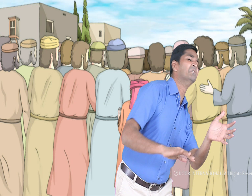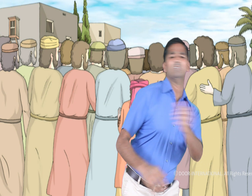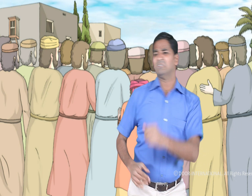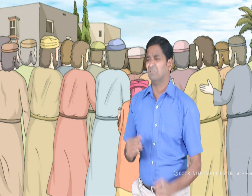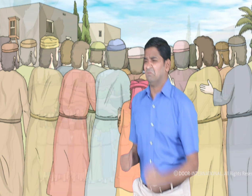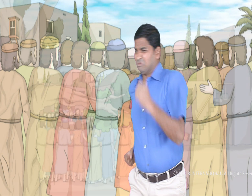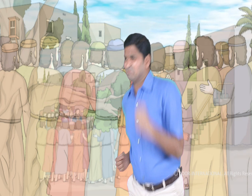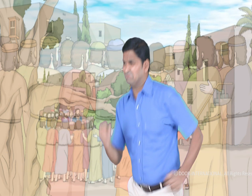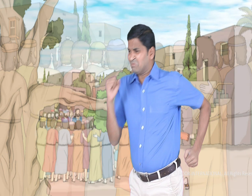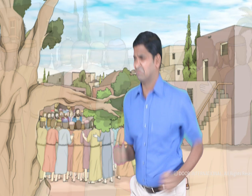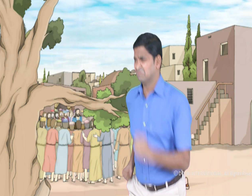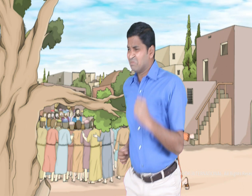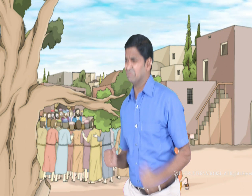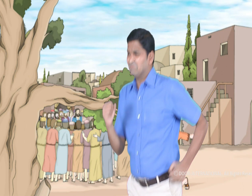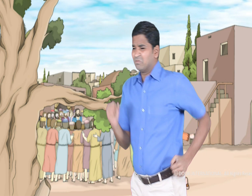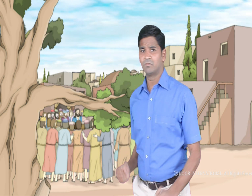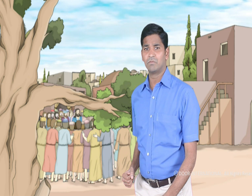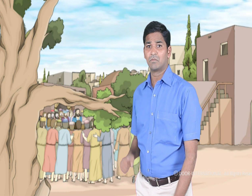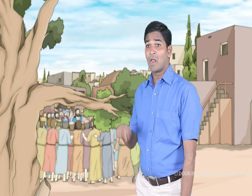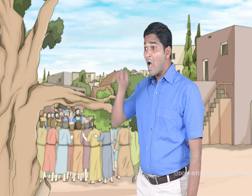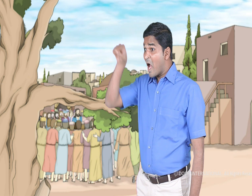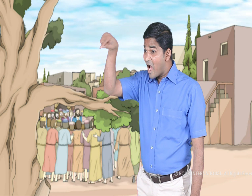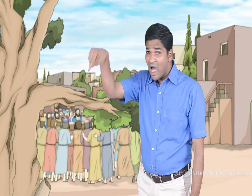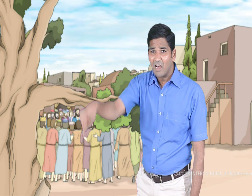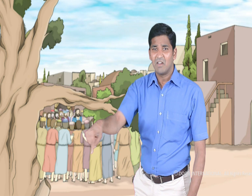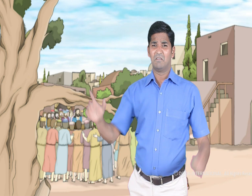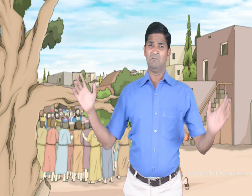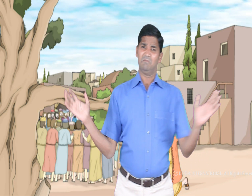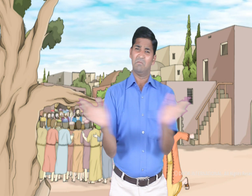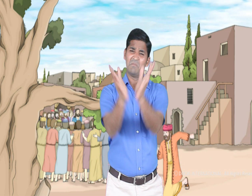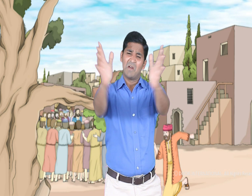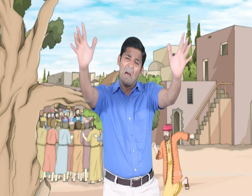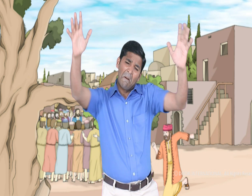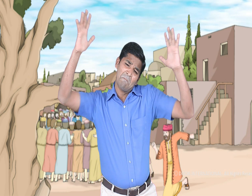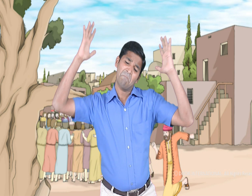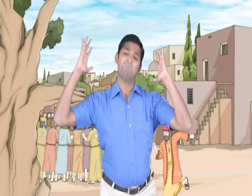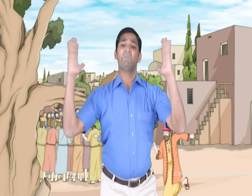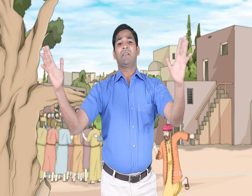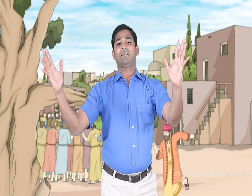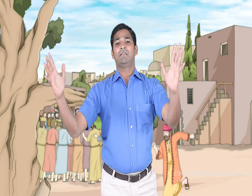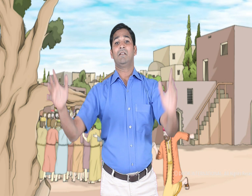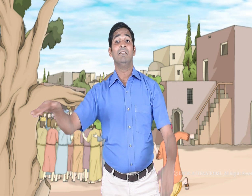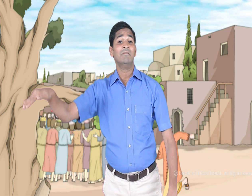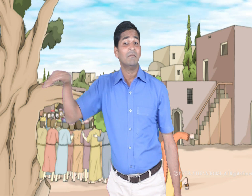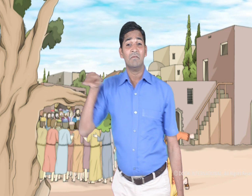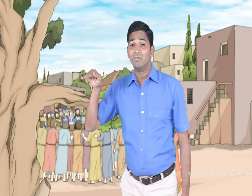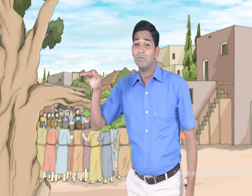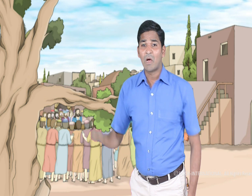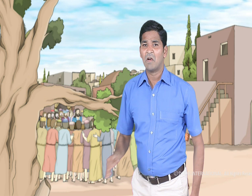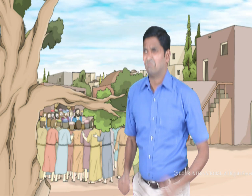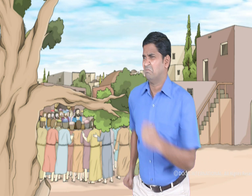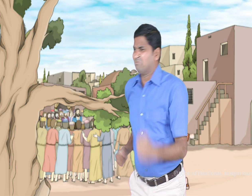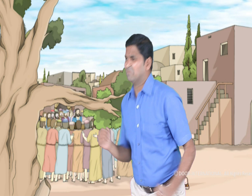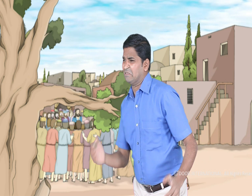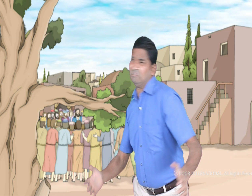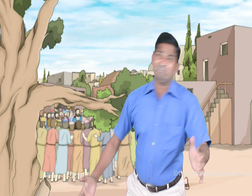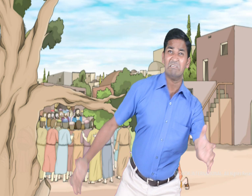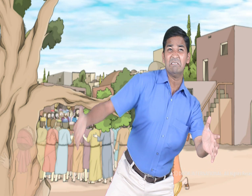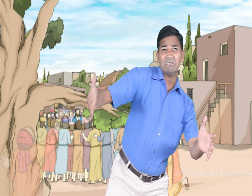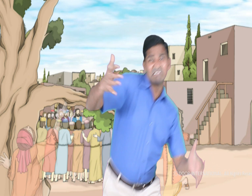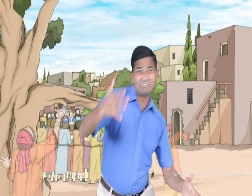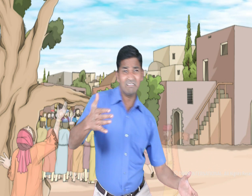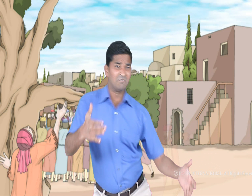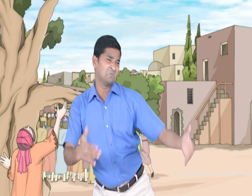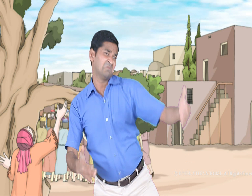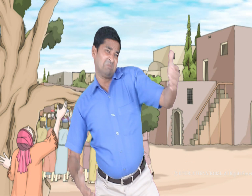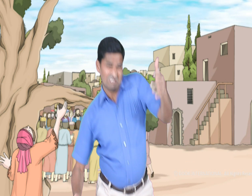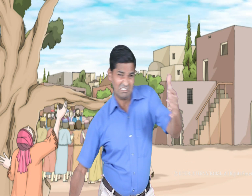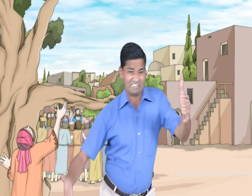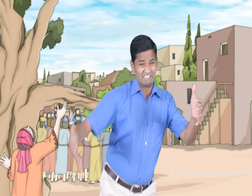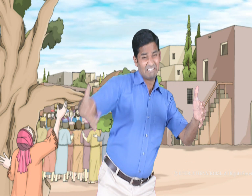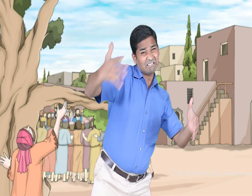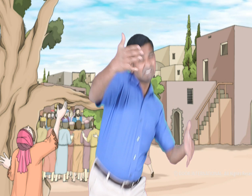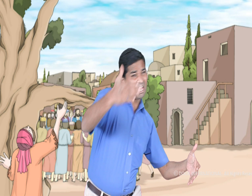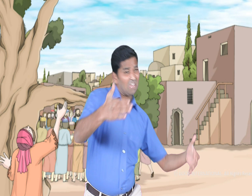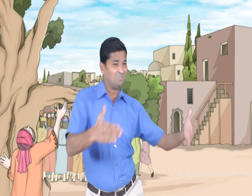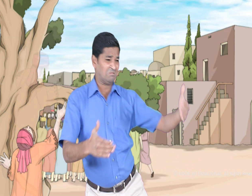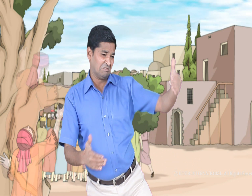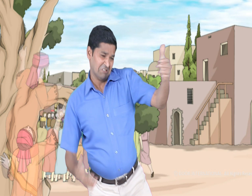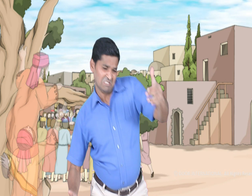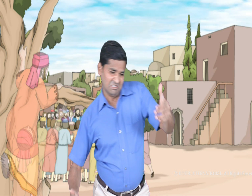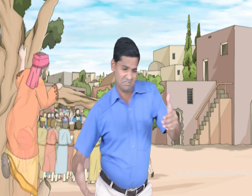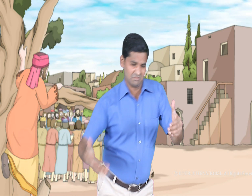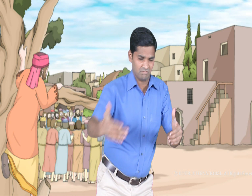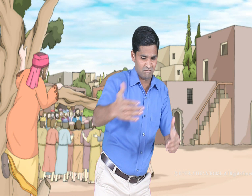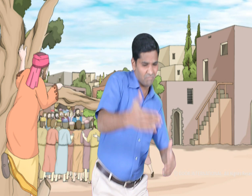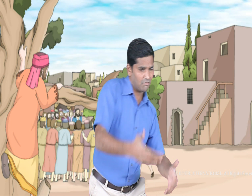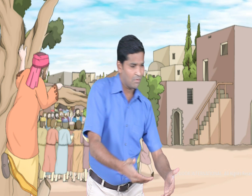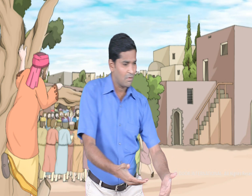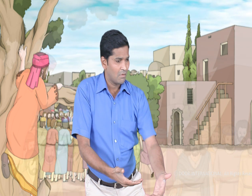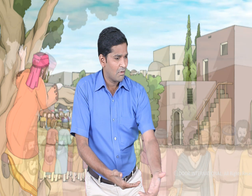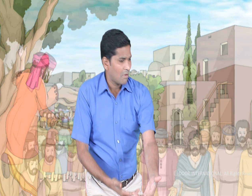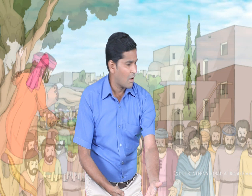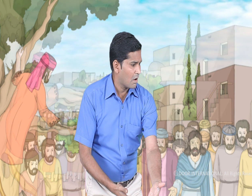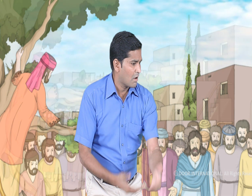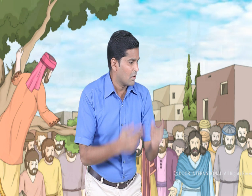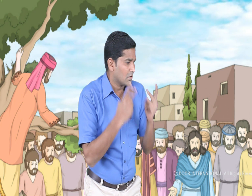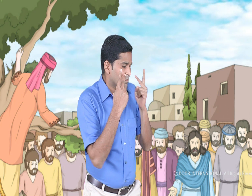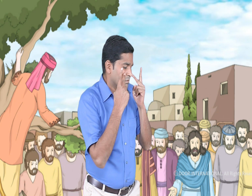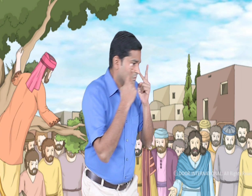So he ran on ahead and climbed a sycamore tree to see Him, since Jesus was about to pass that way.